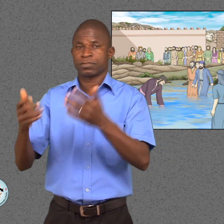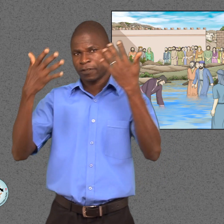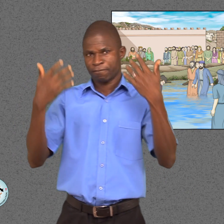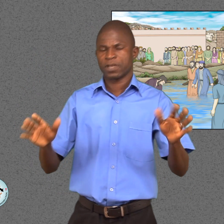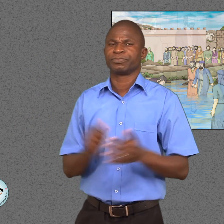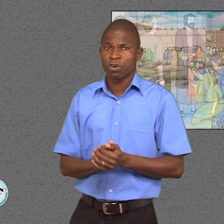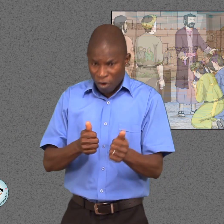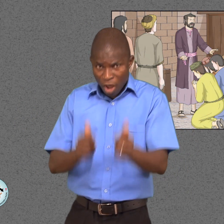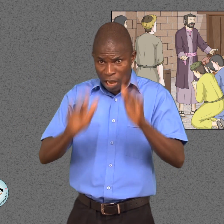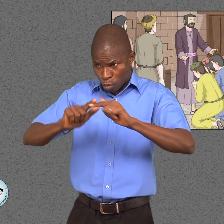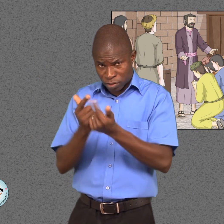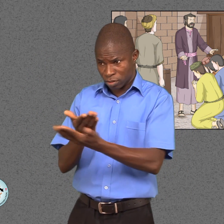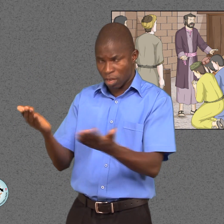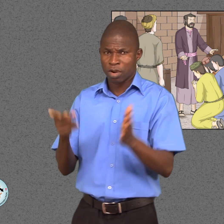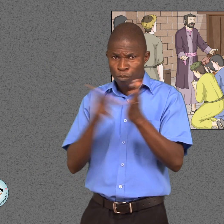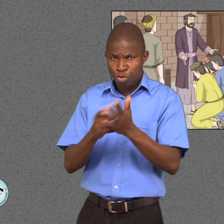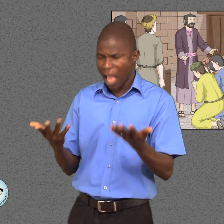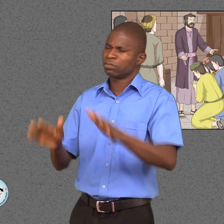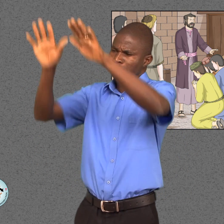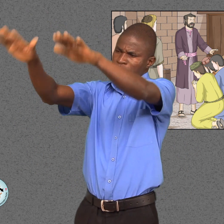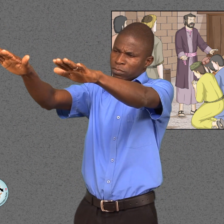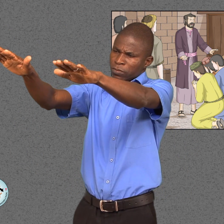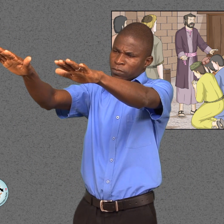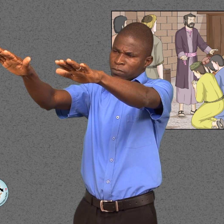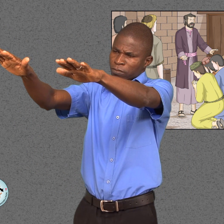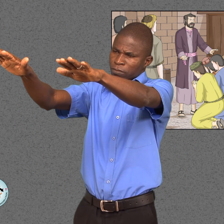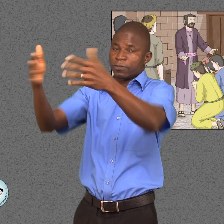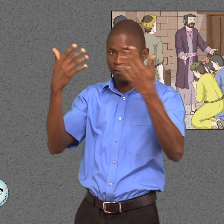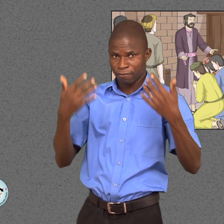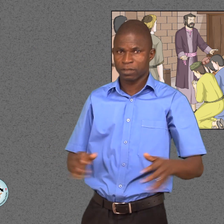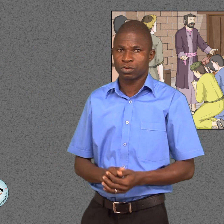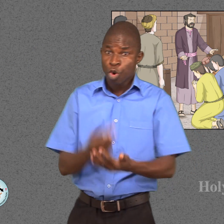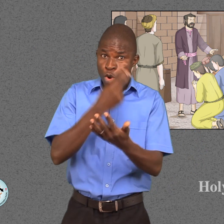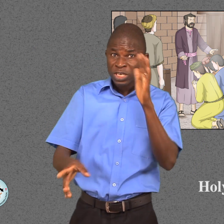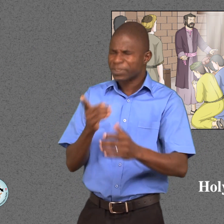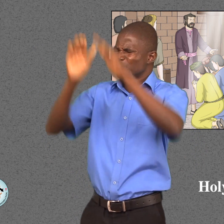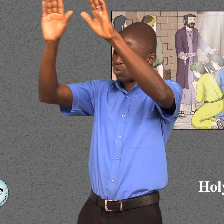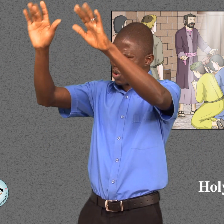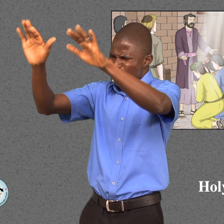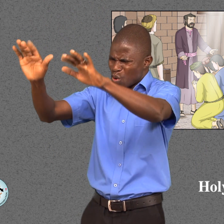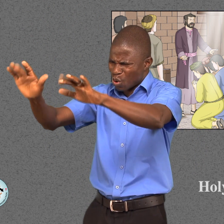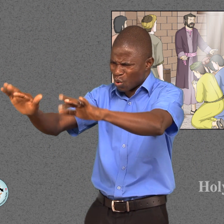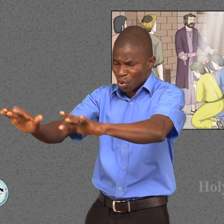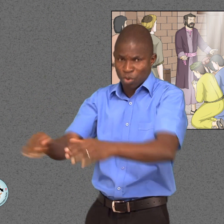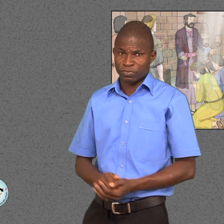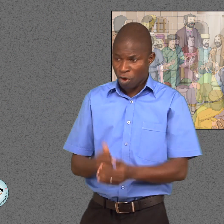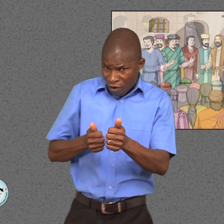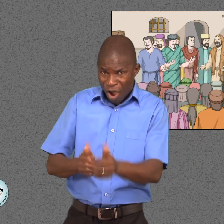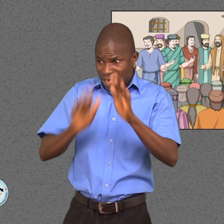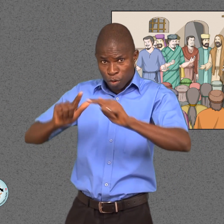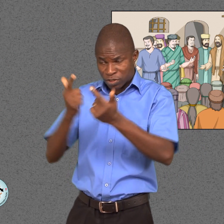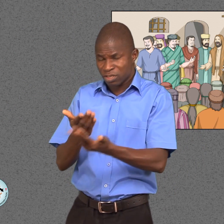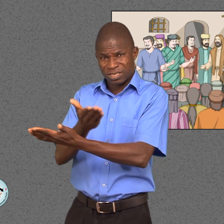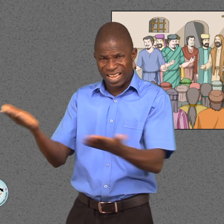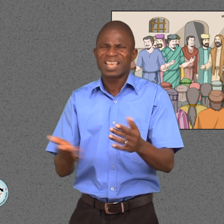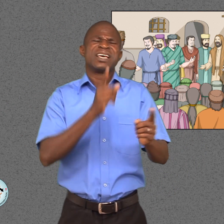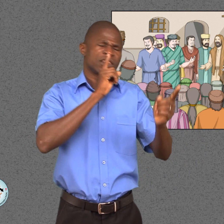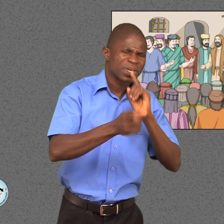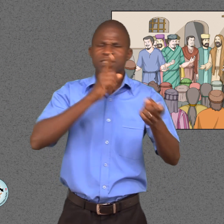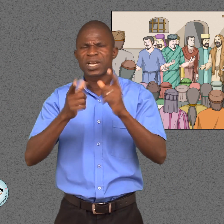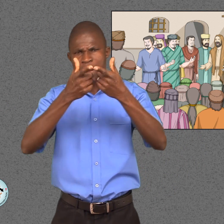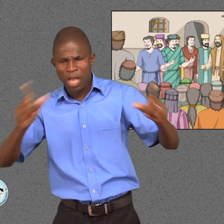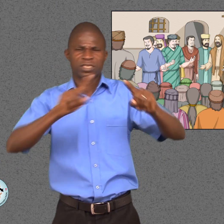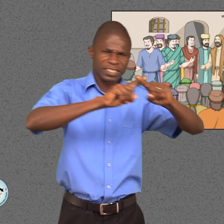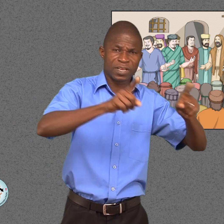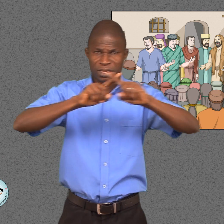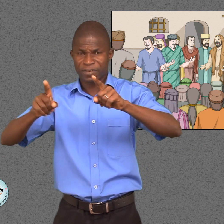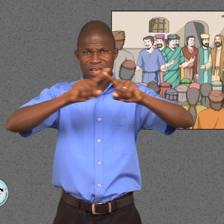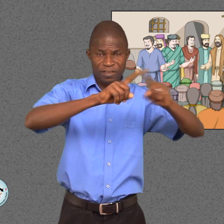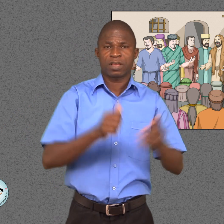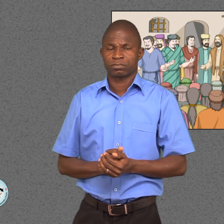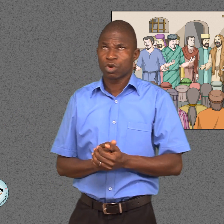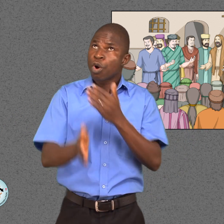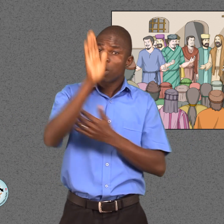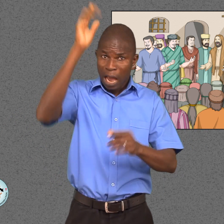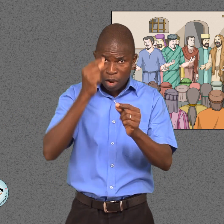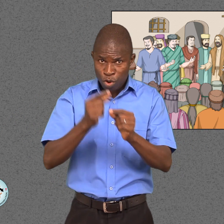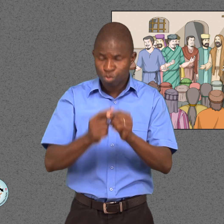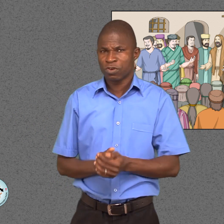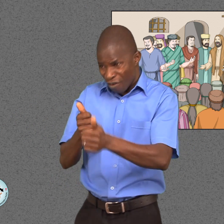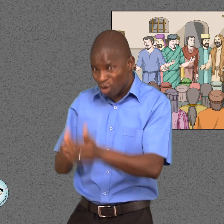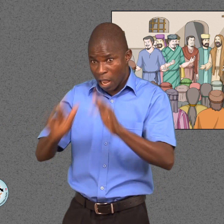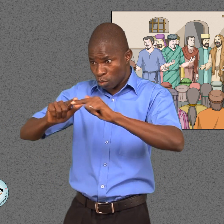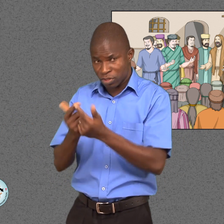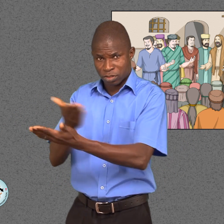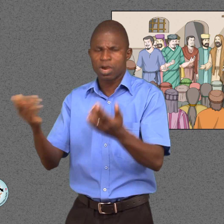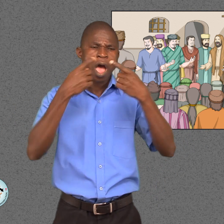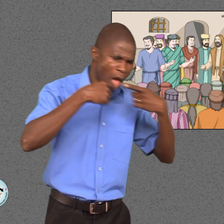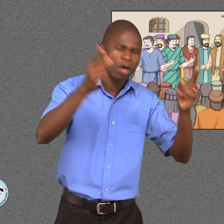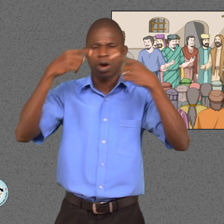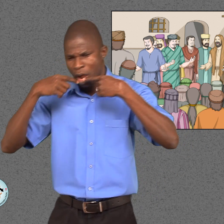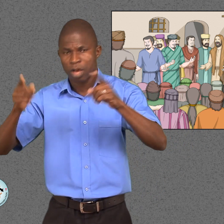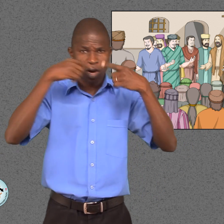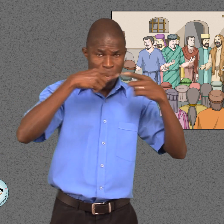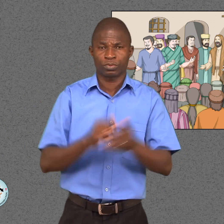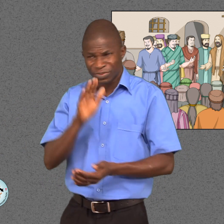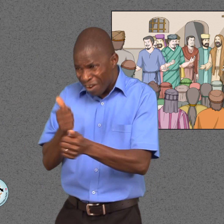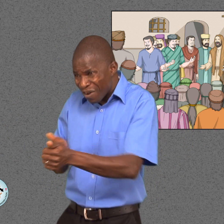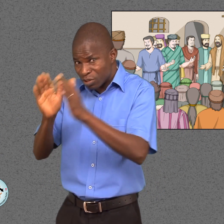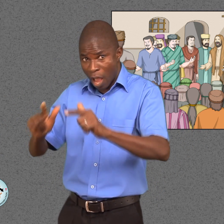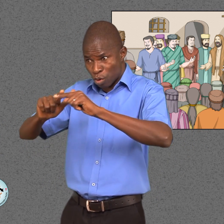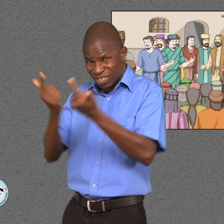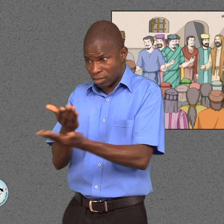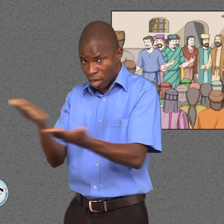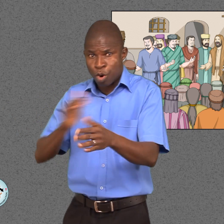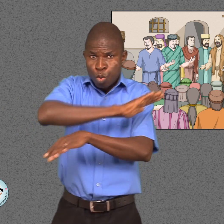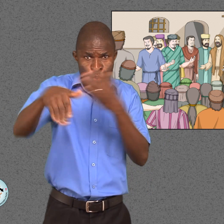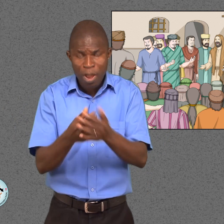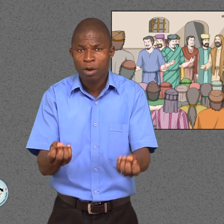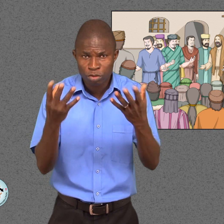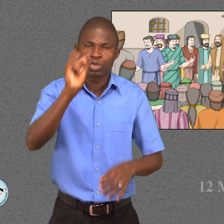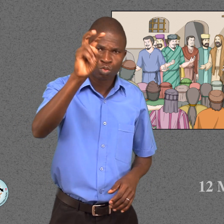And when Paul laid his hands on them, the Holy Spirit came upon them, and they spoke in tongues and prophesied.